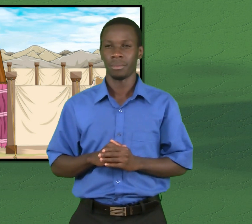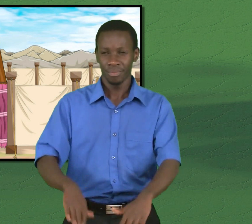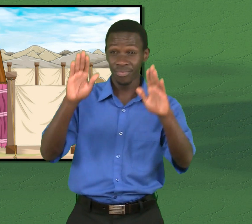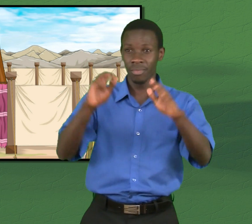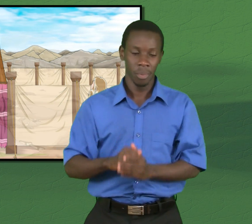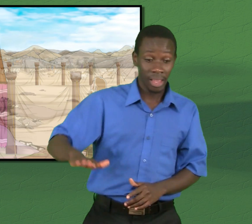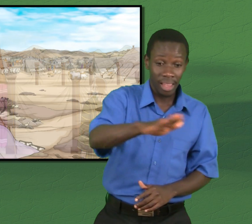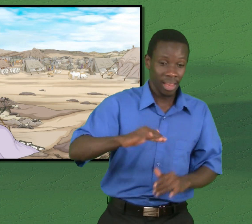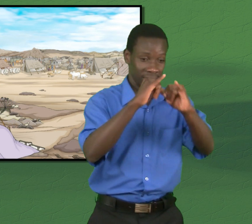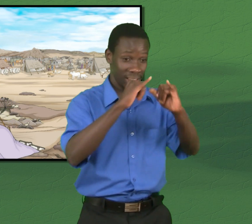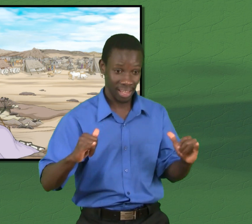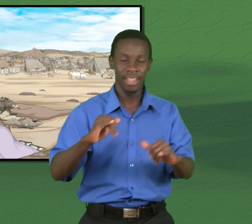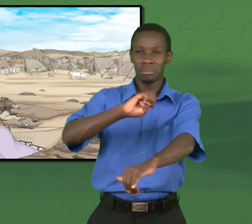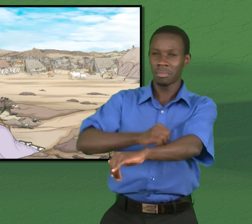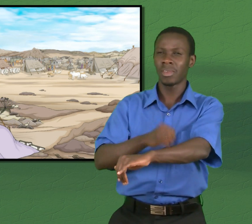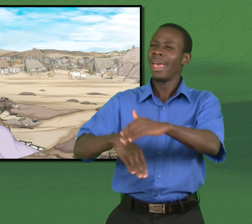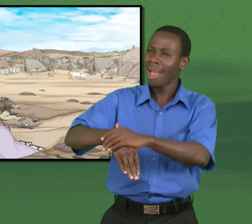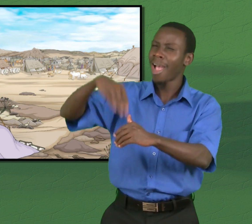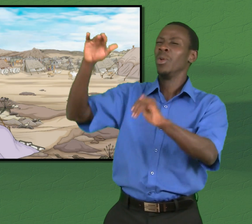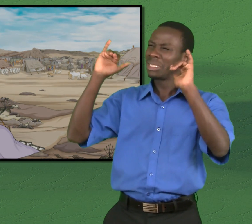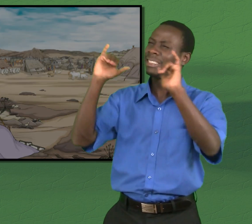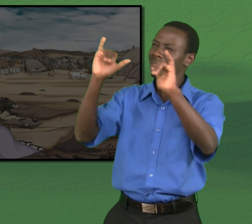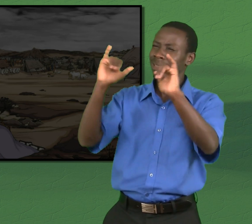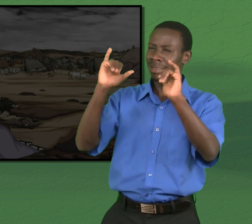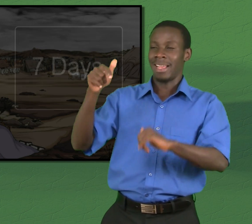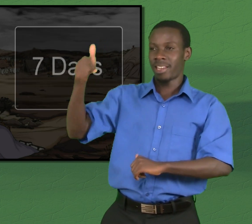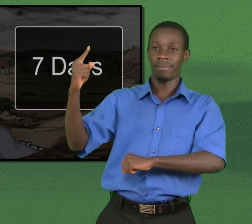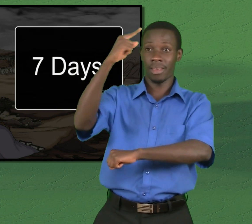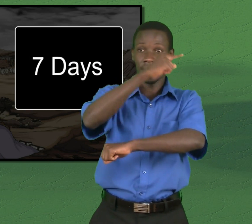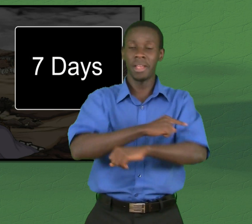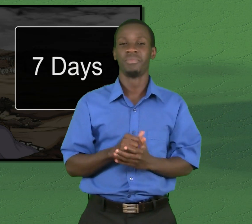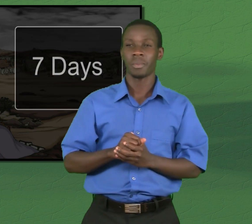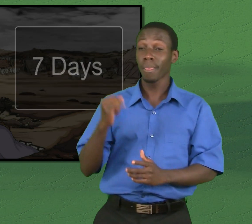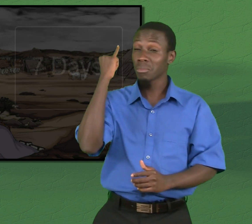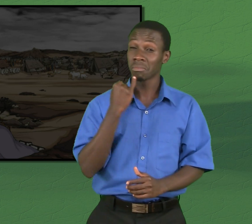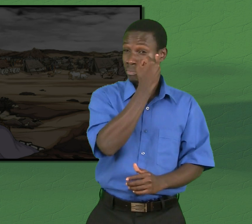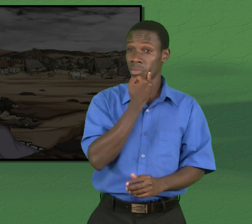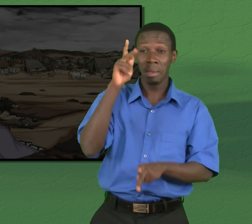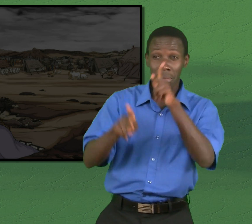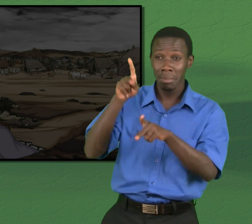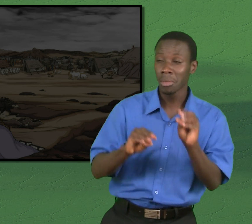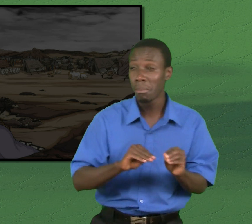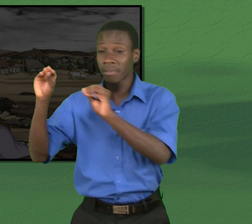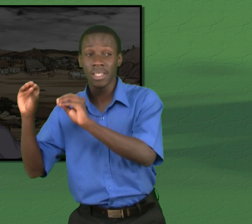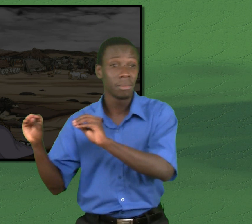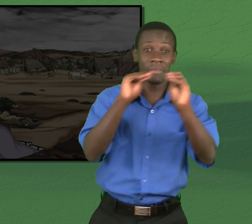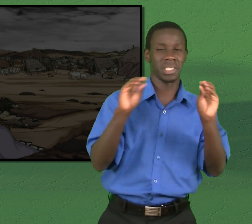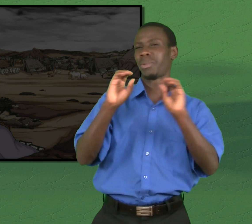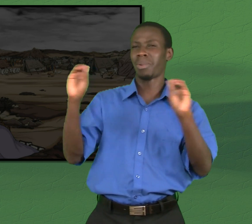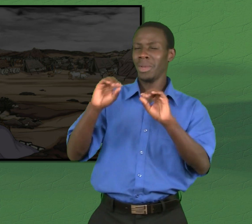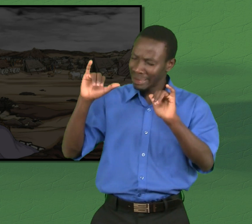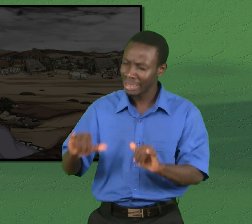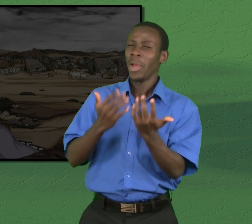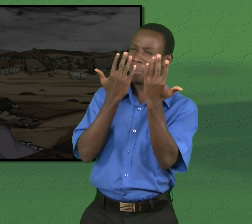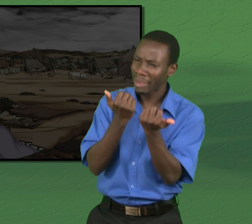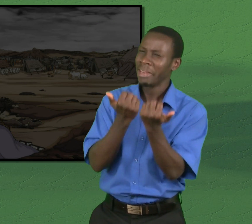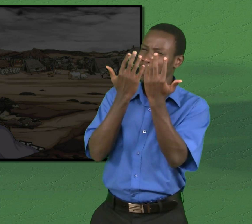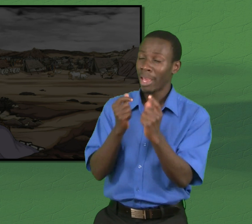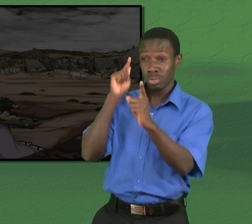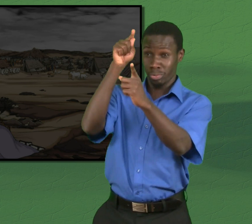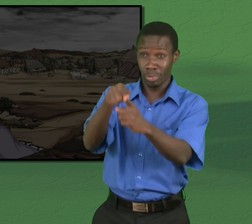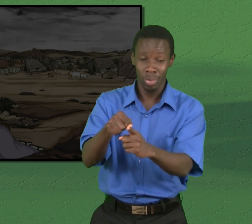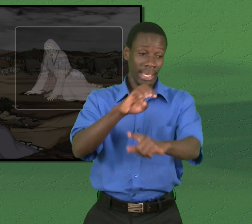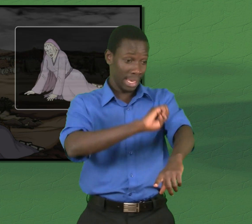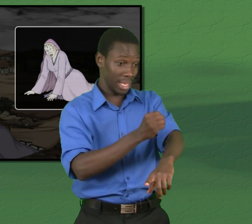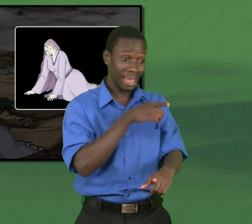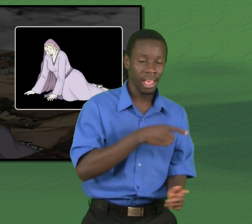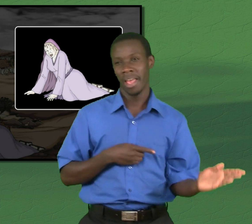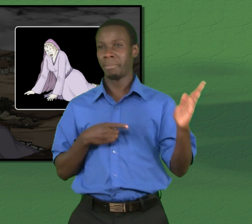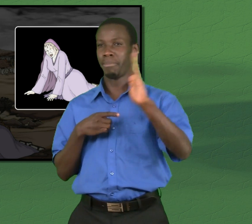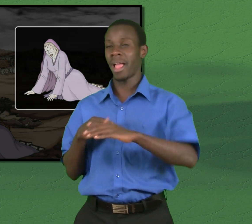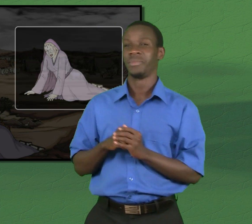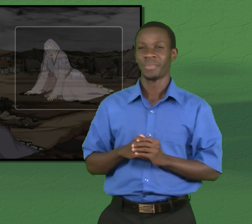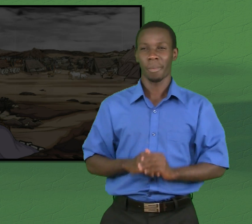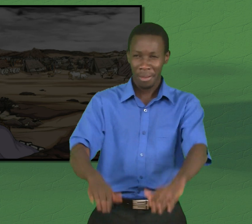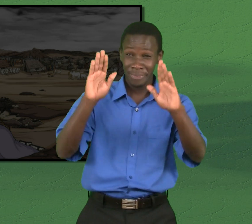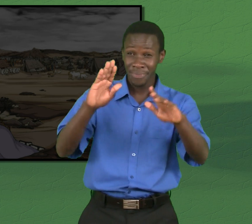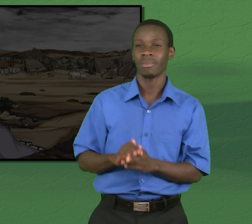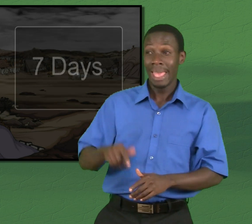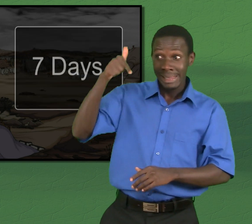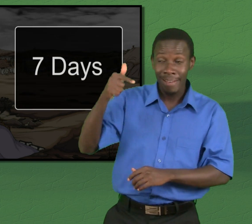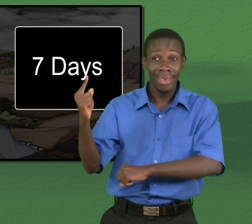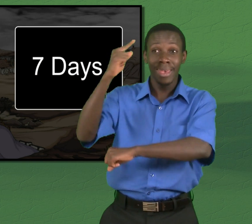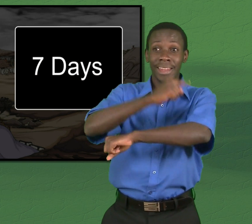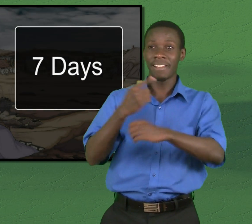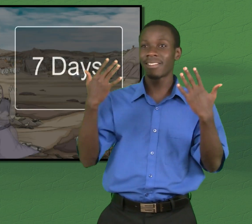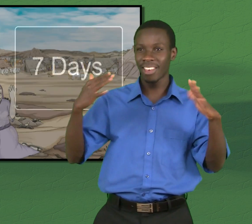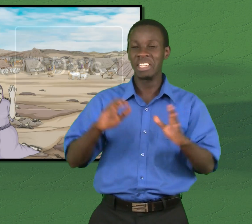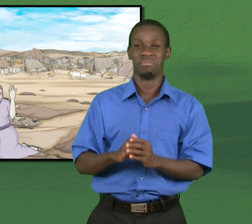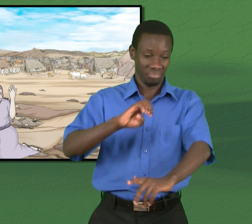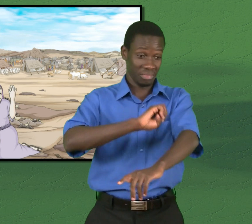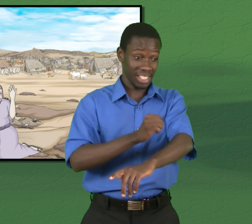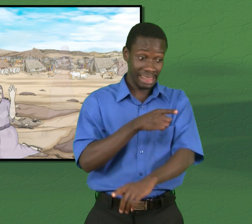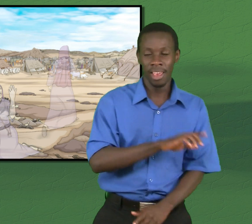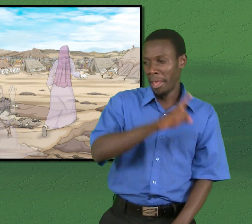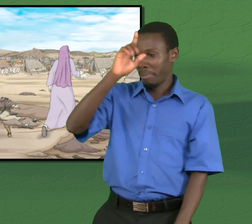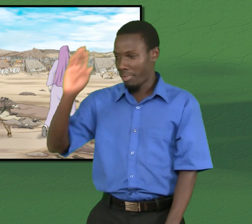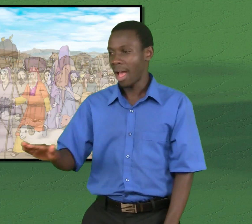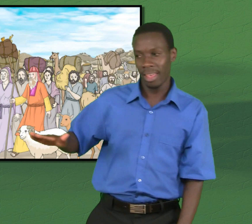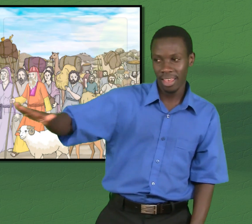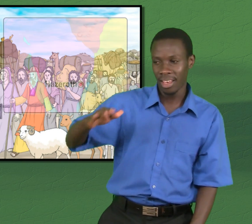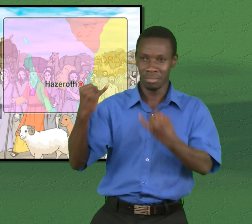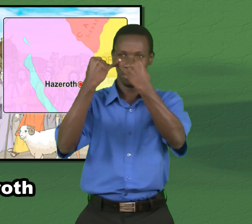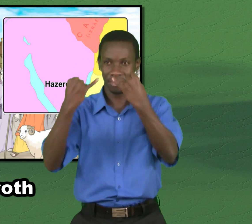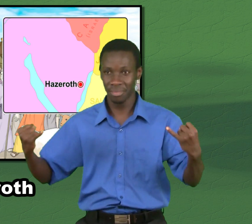So Miriam was confined outside the camp for seven days, and the people did not move on until she was brought in again.